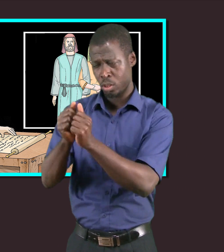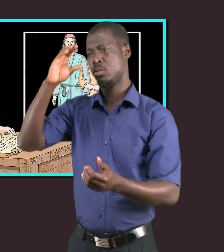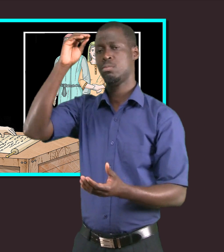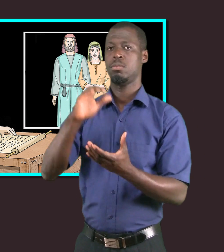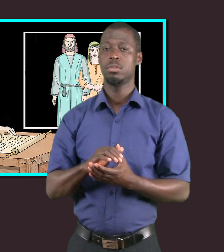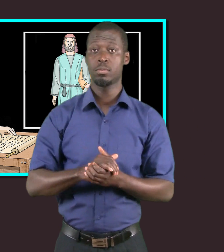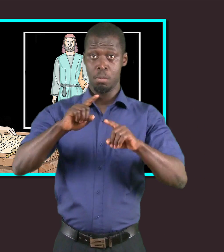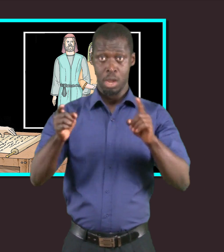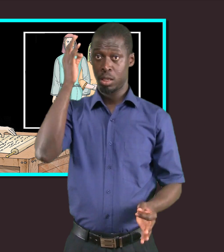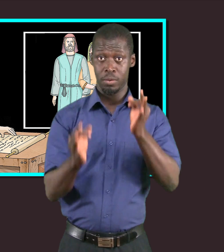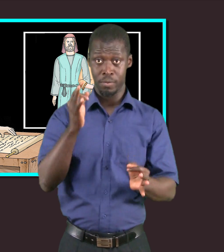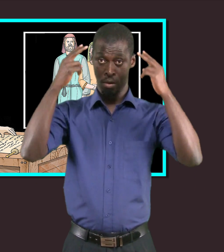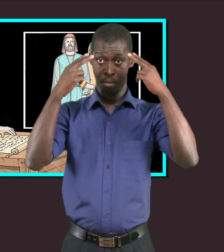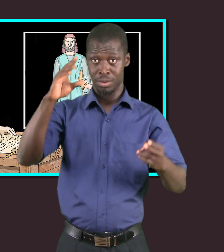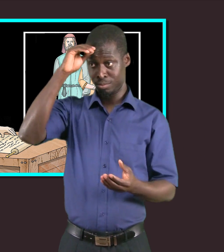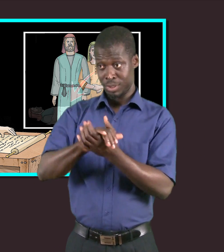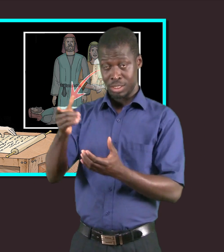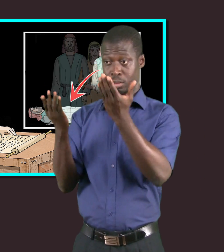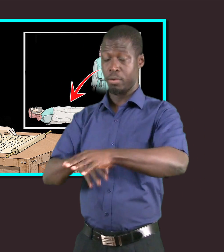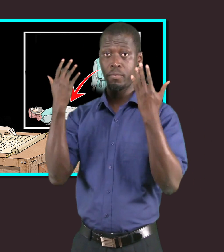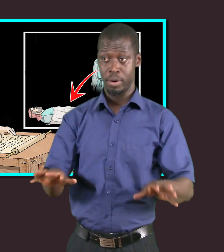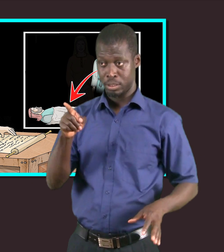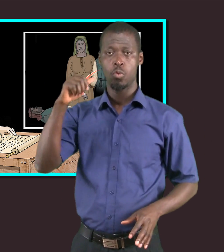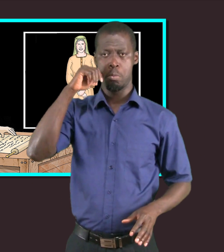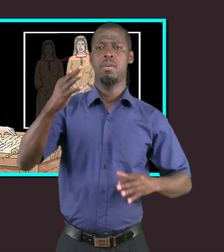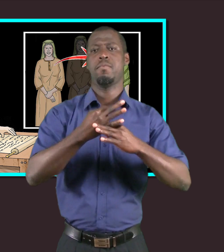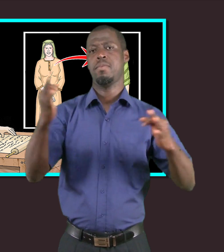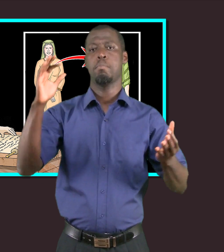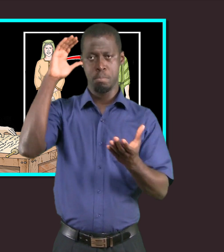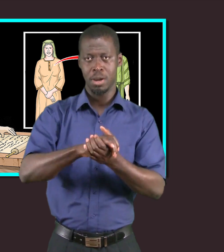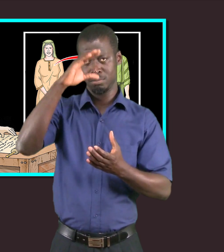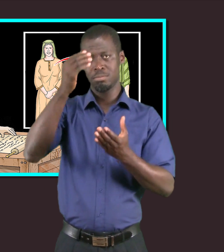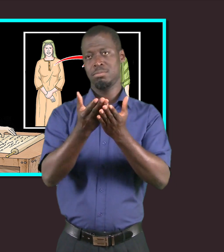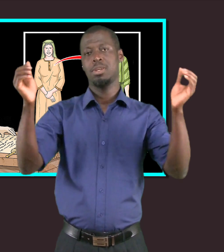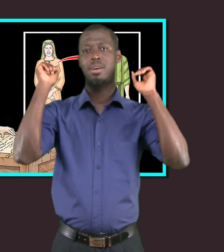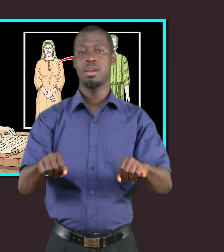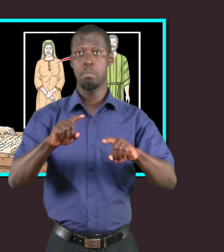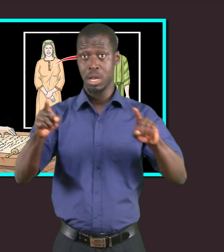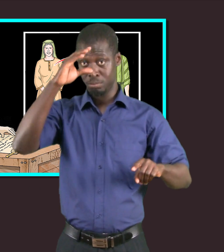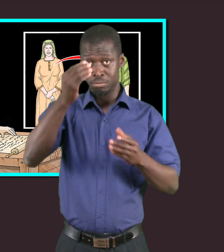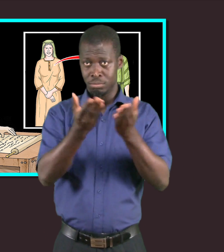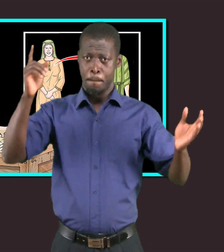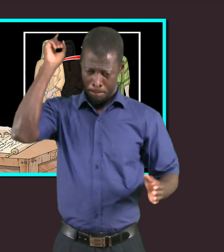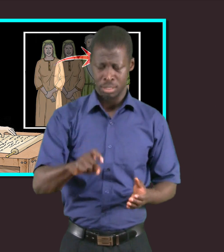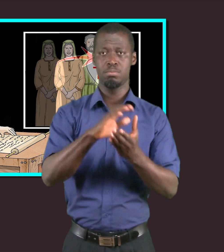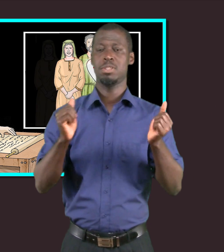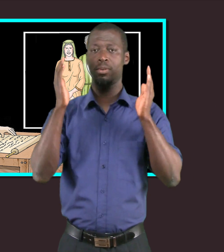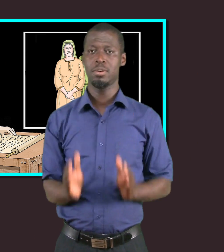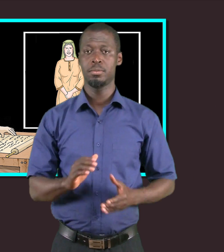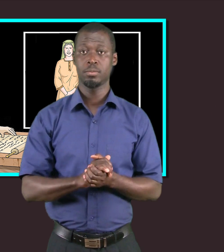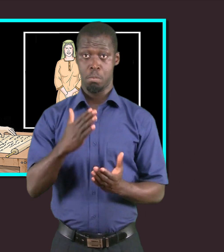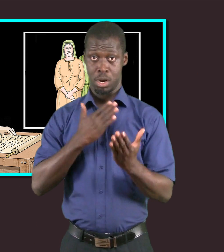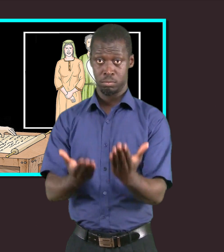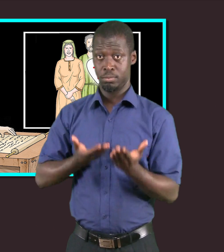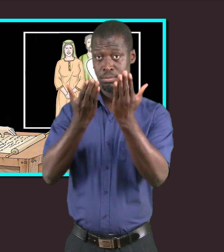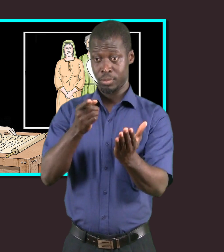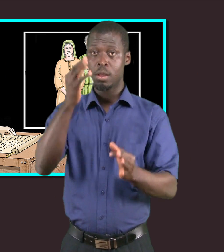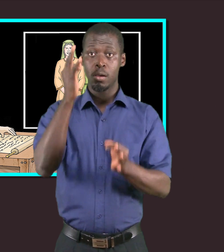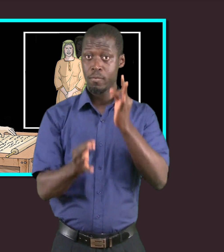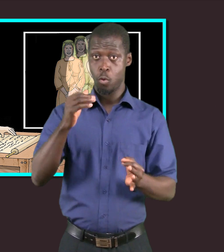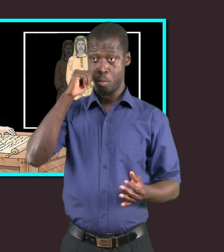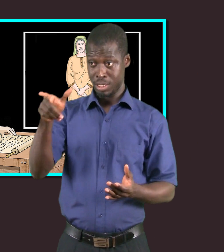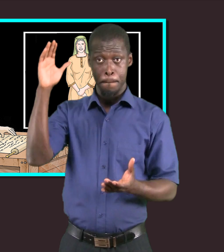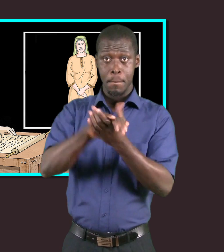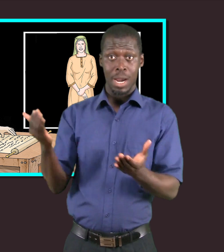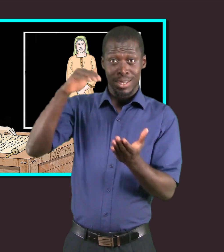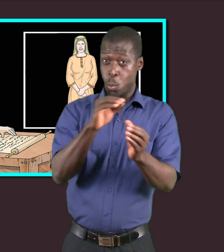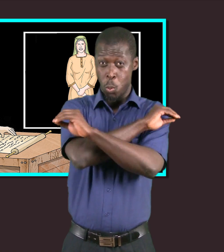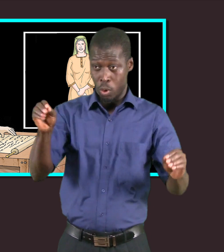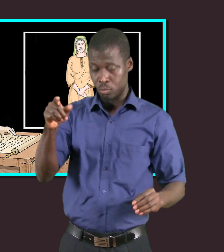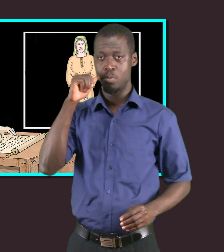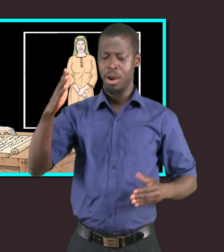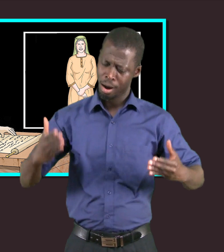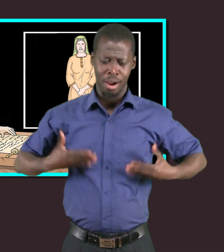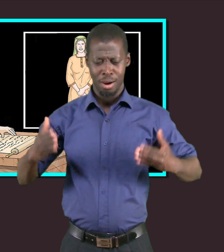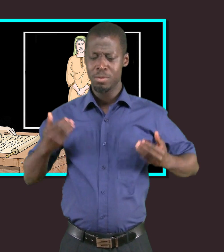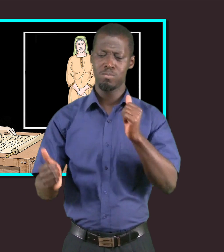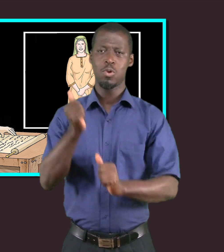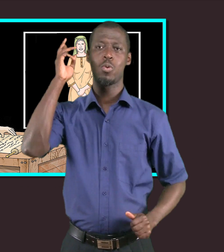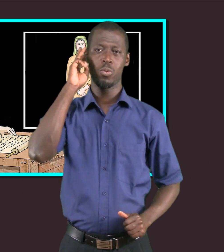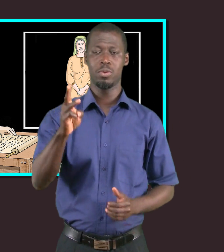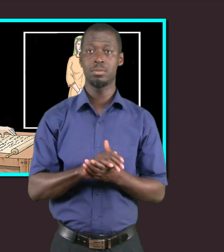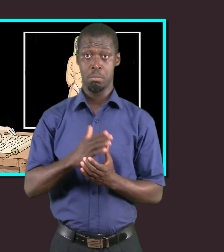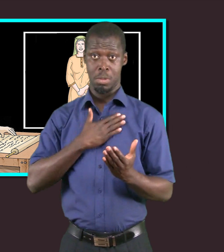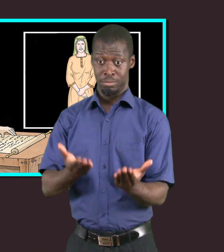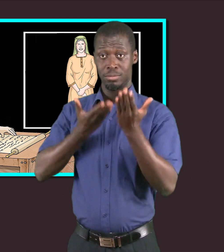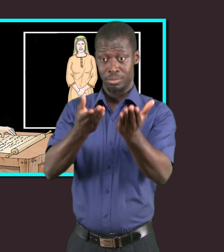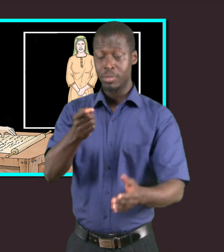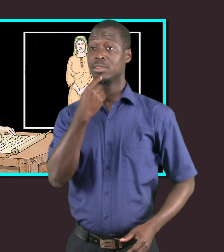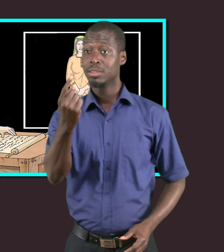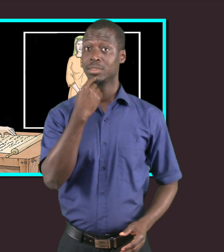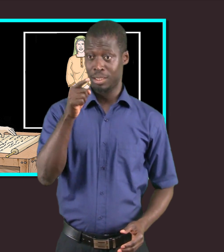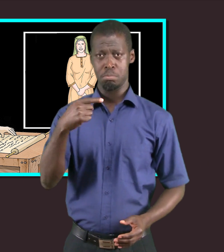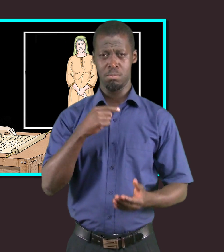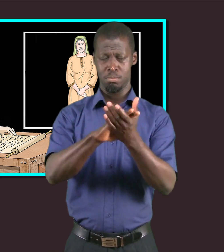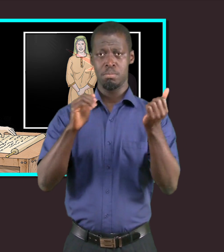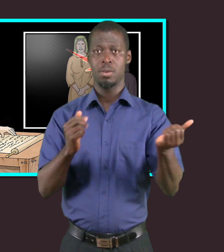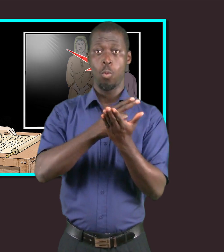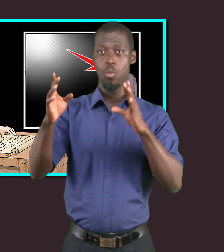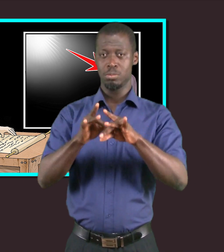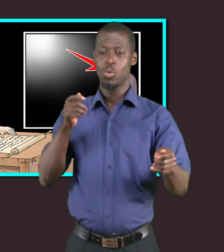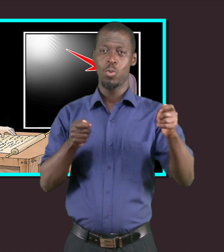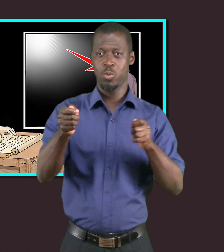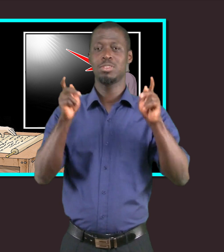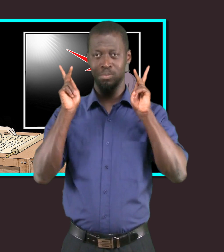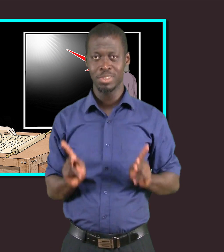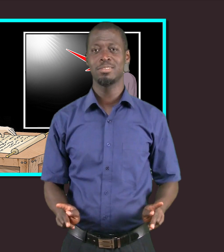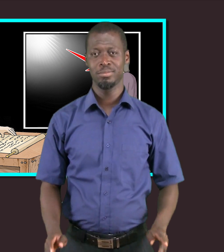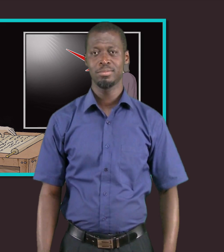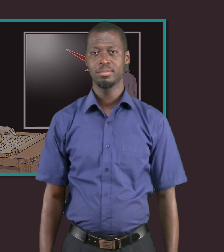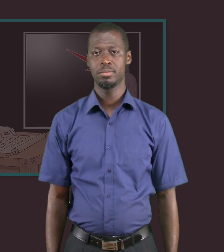But if her husband dies, she is free to marry anyone she wishes, as long as he belongs to the Lord. In my judgment, however, she is happier if she remains as she is.